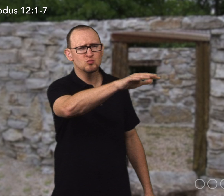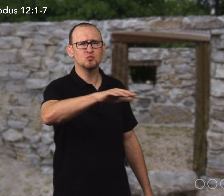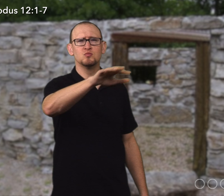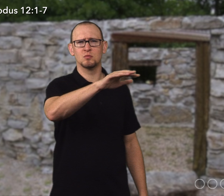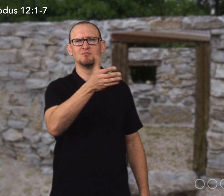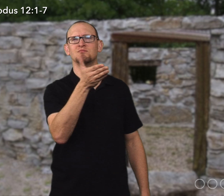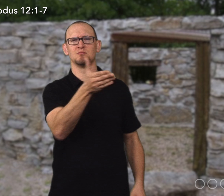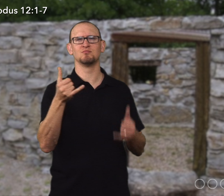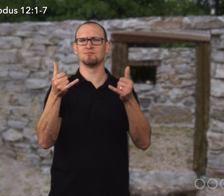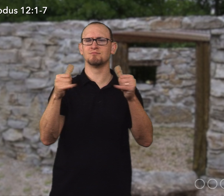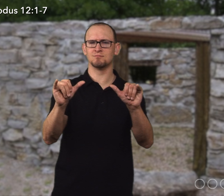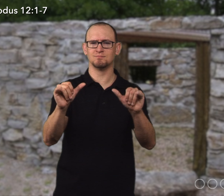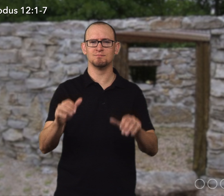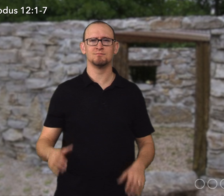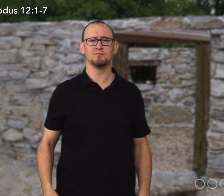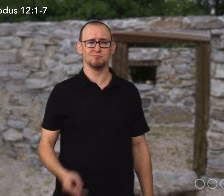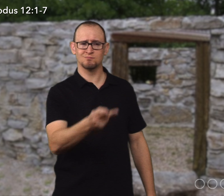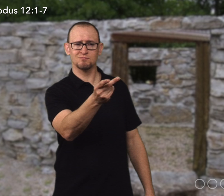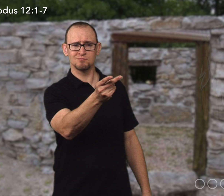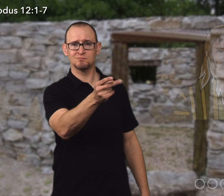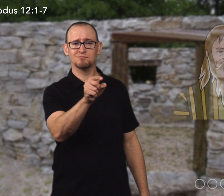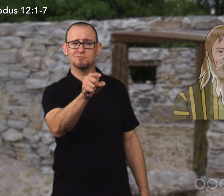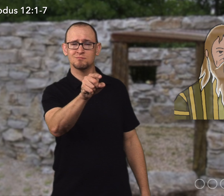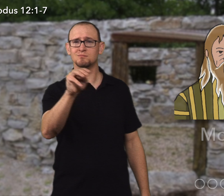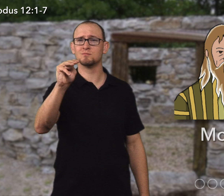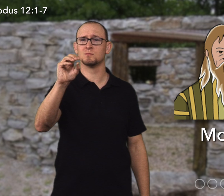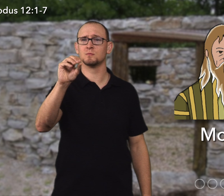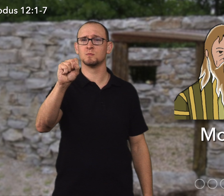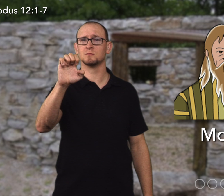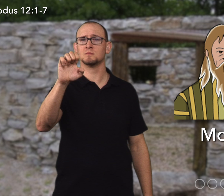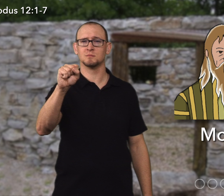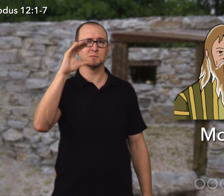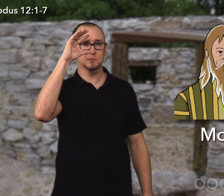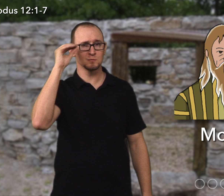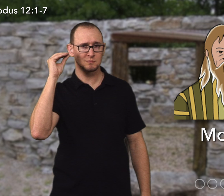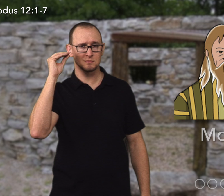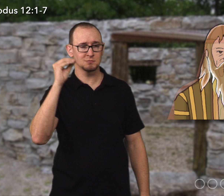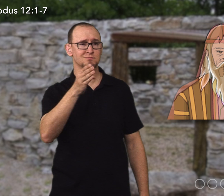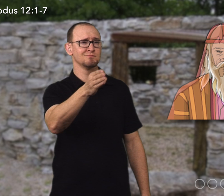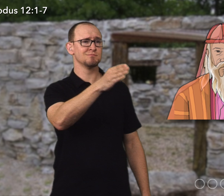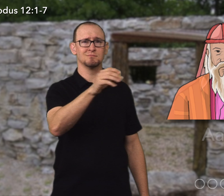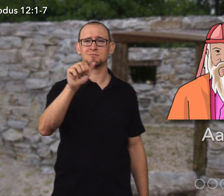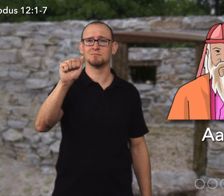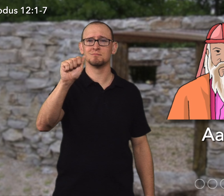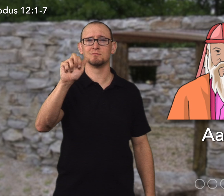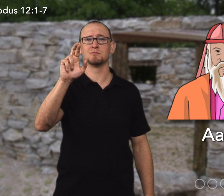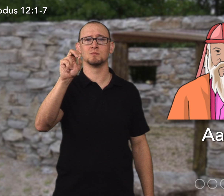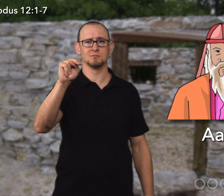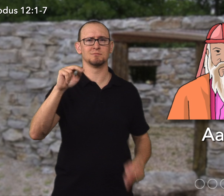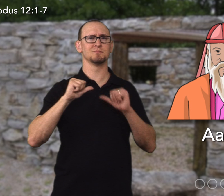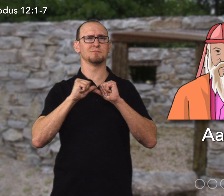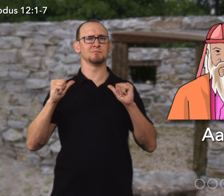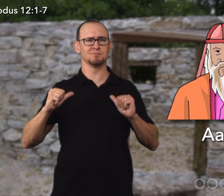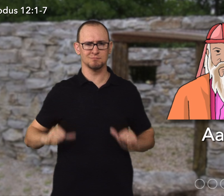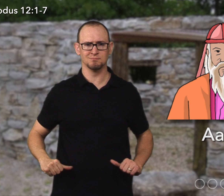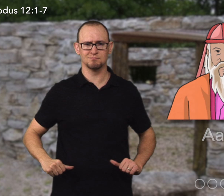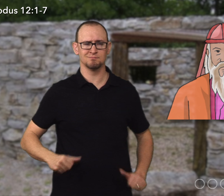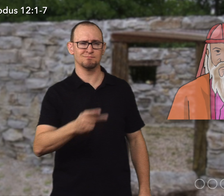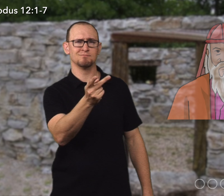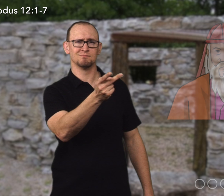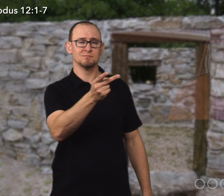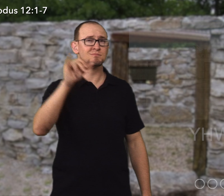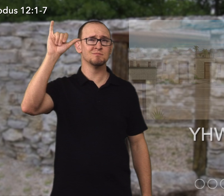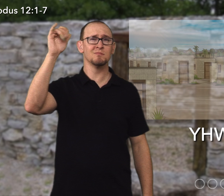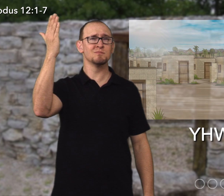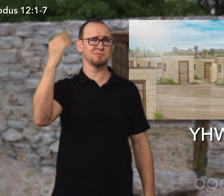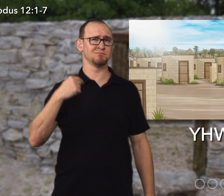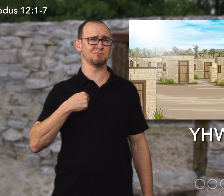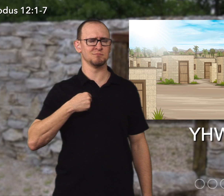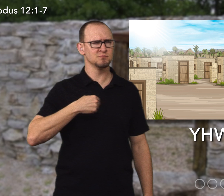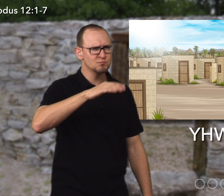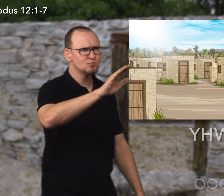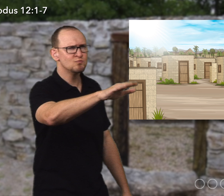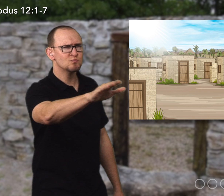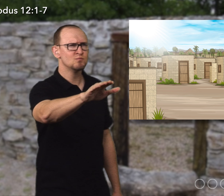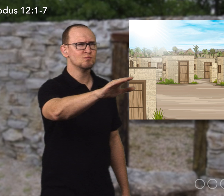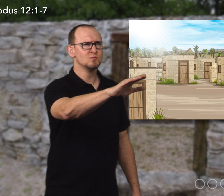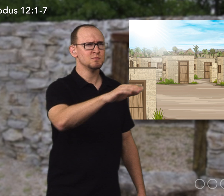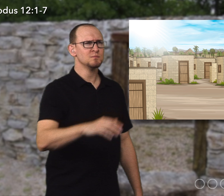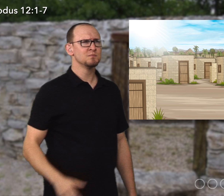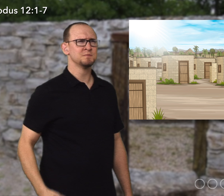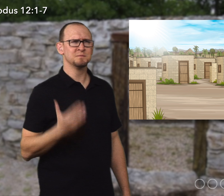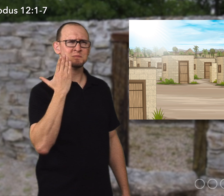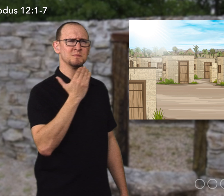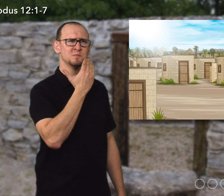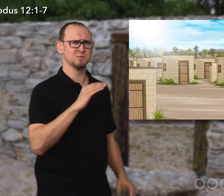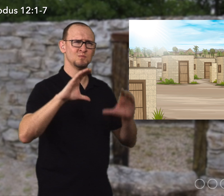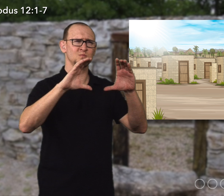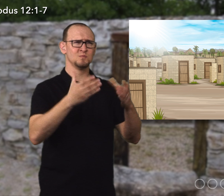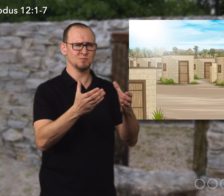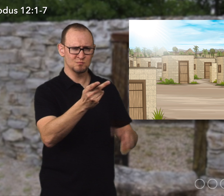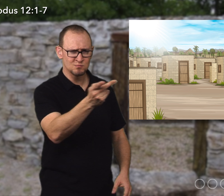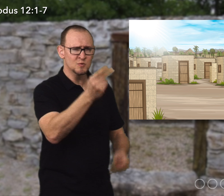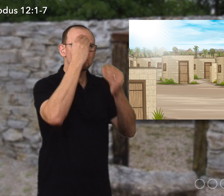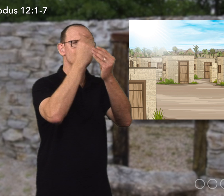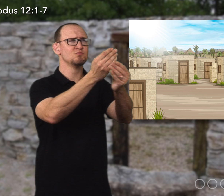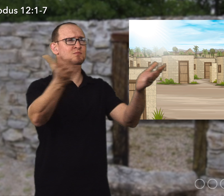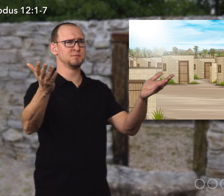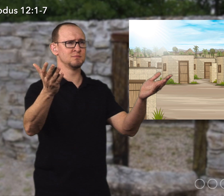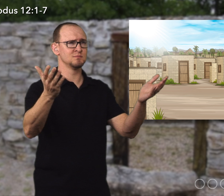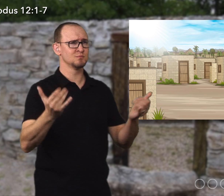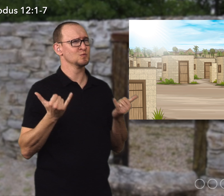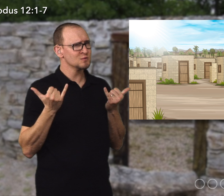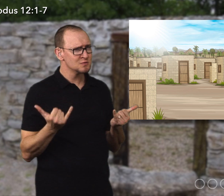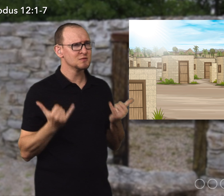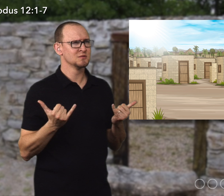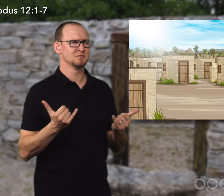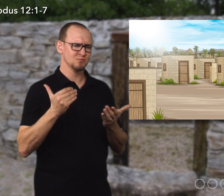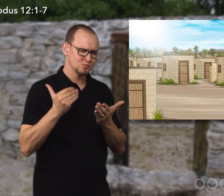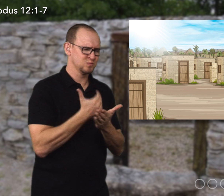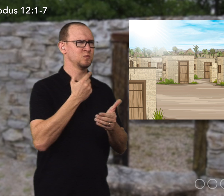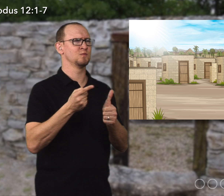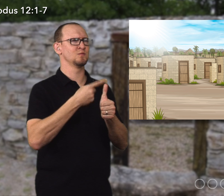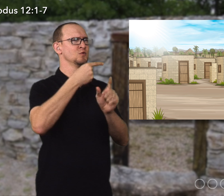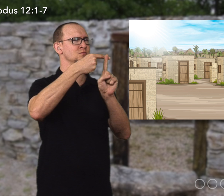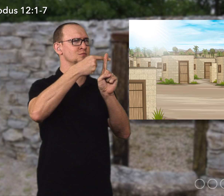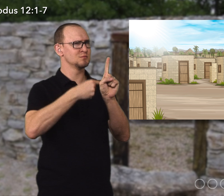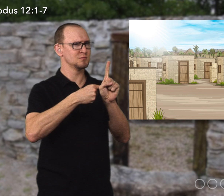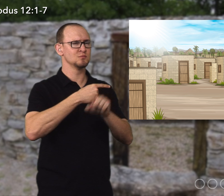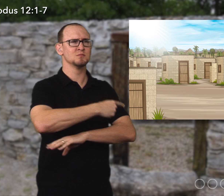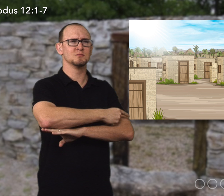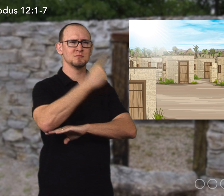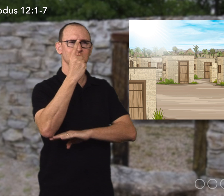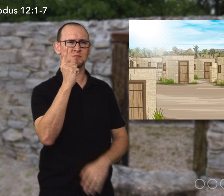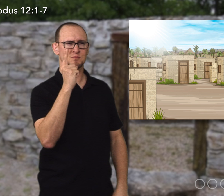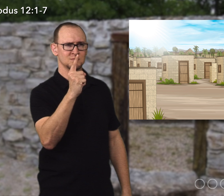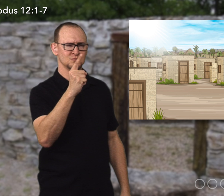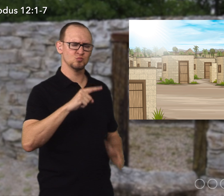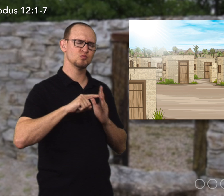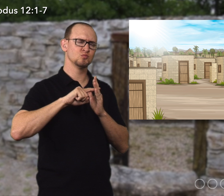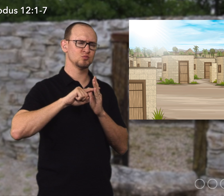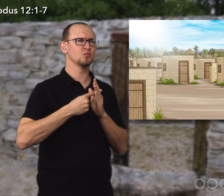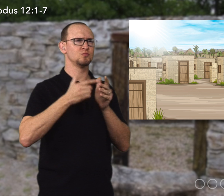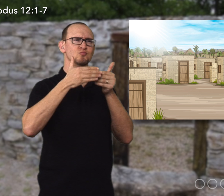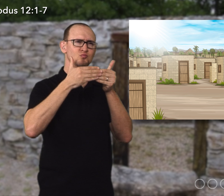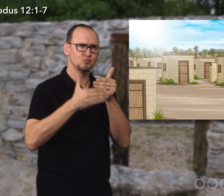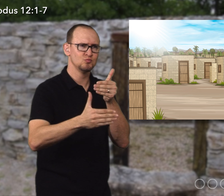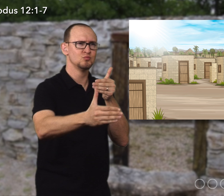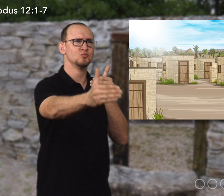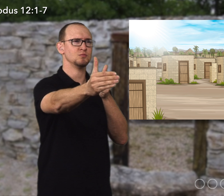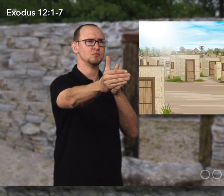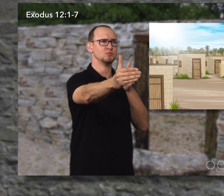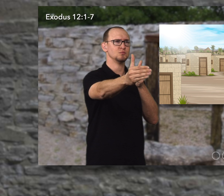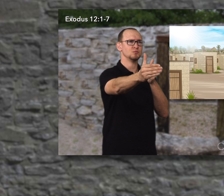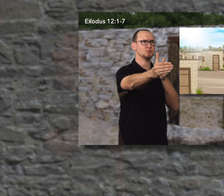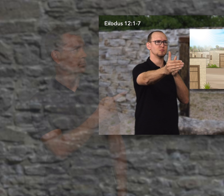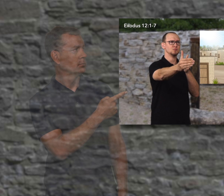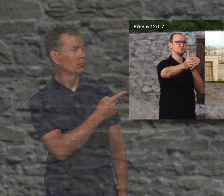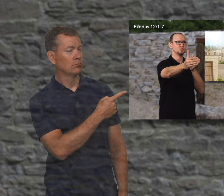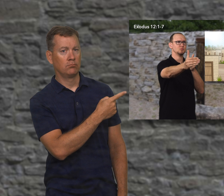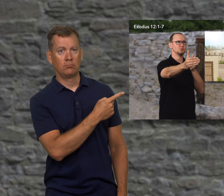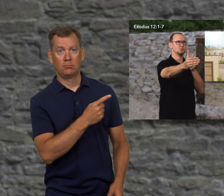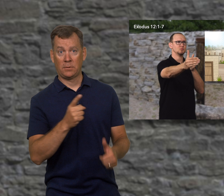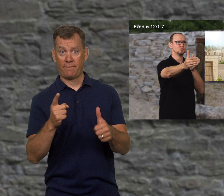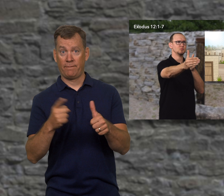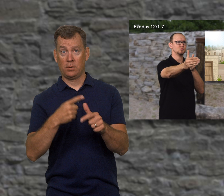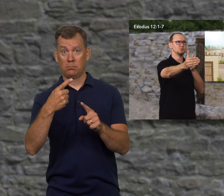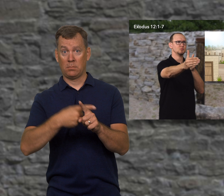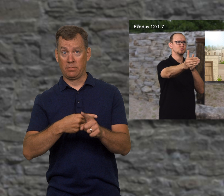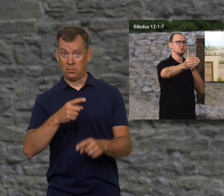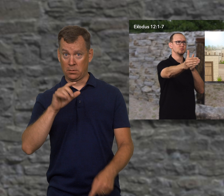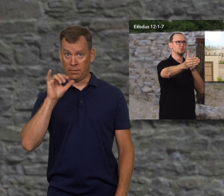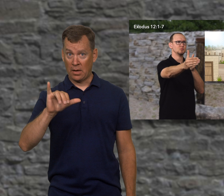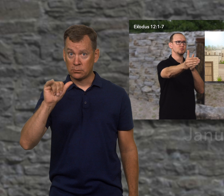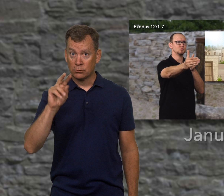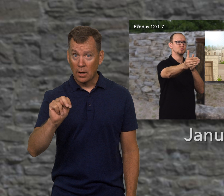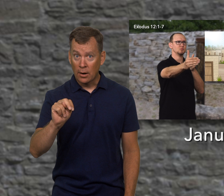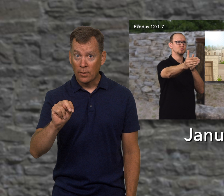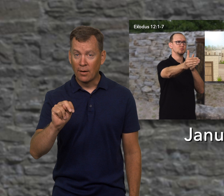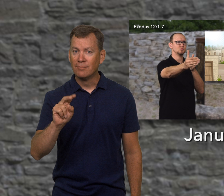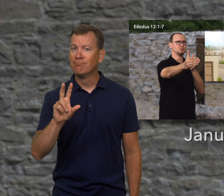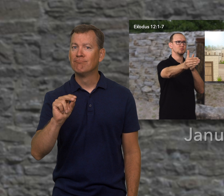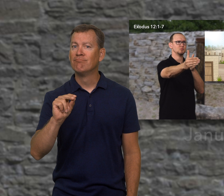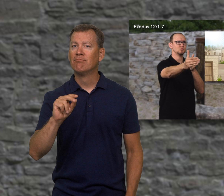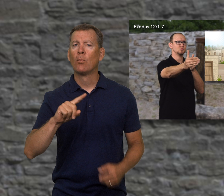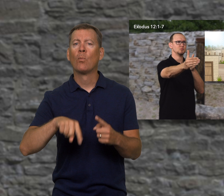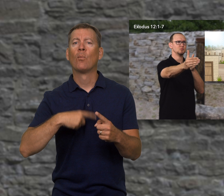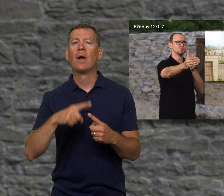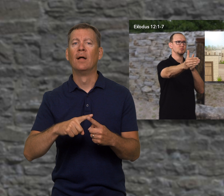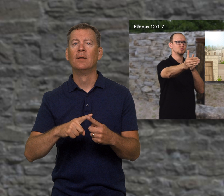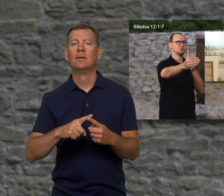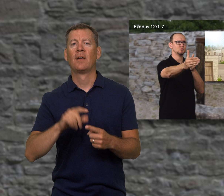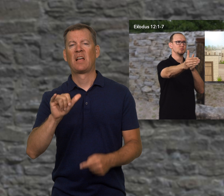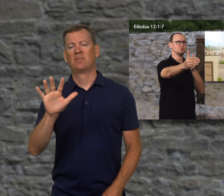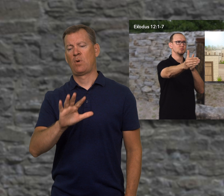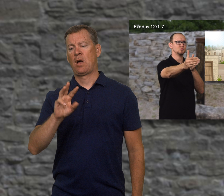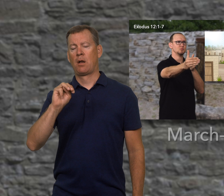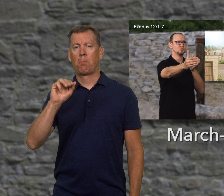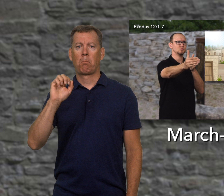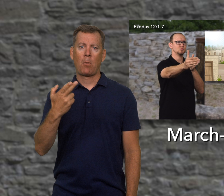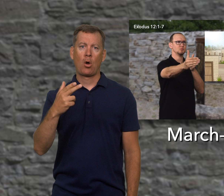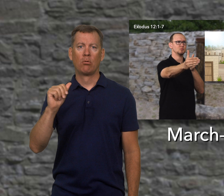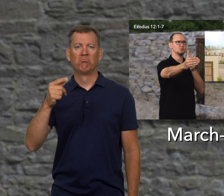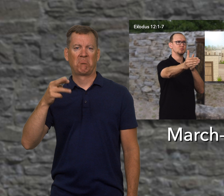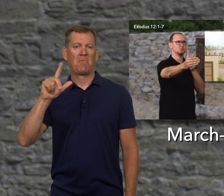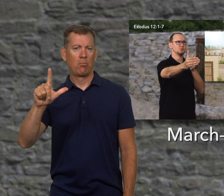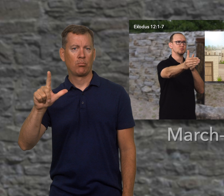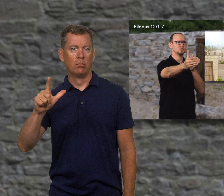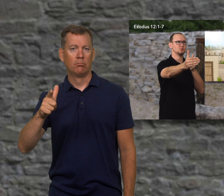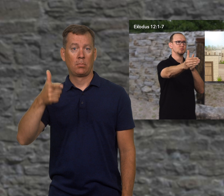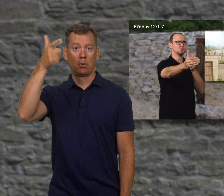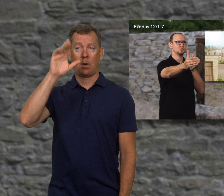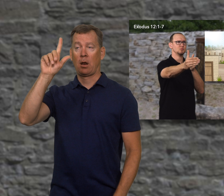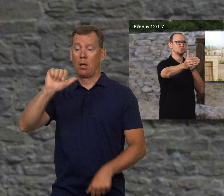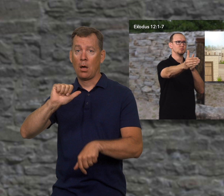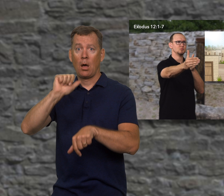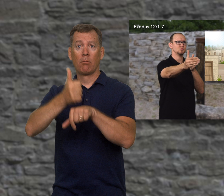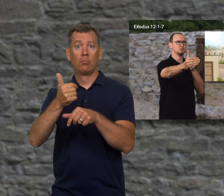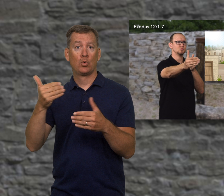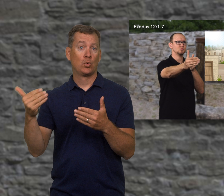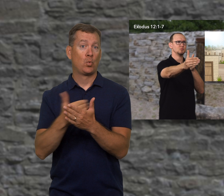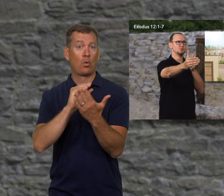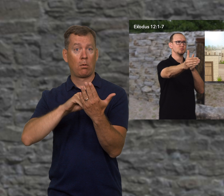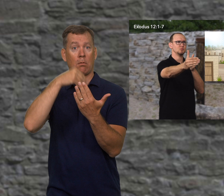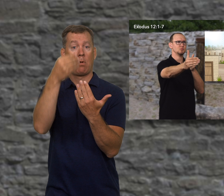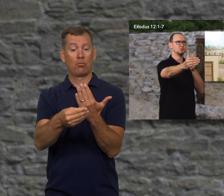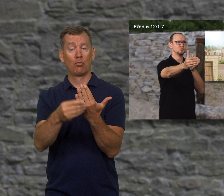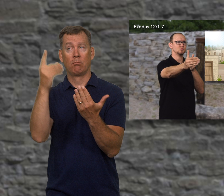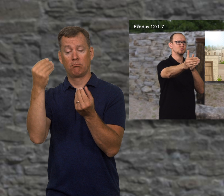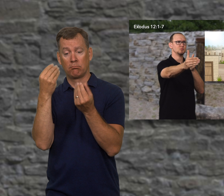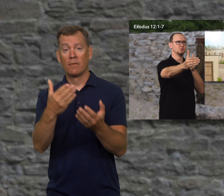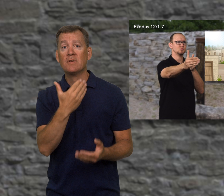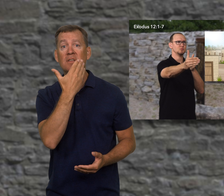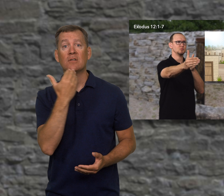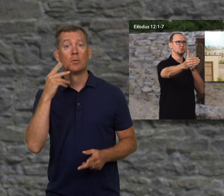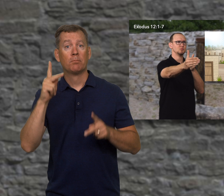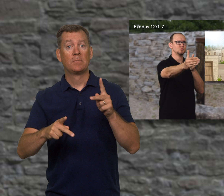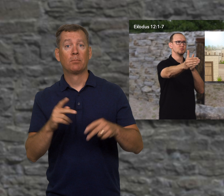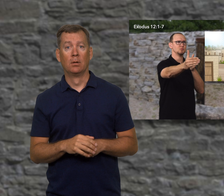Now the LORD said to Moses and Aaron in the land of Egypt, “This month is the beginning of months for you; it shall be the first month of your year.